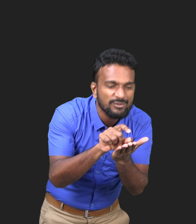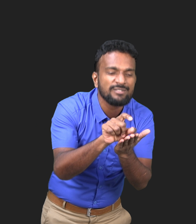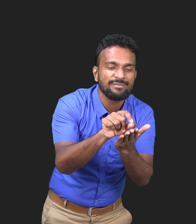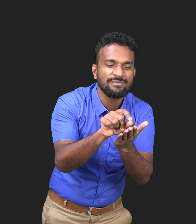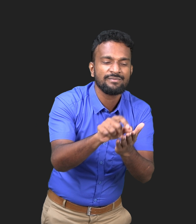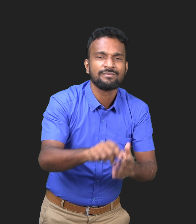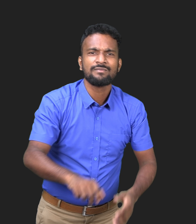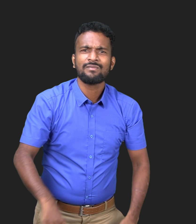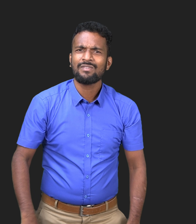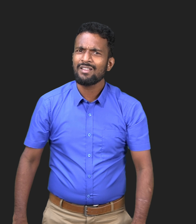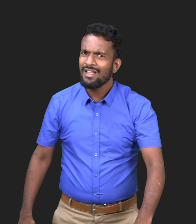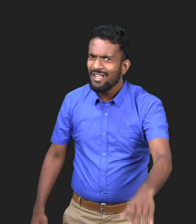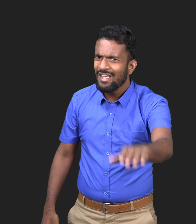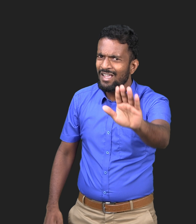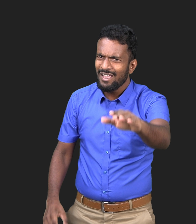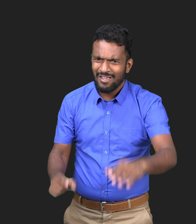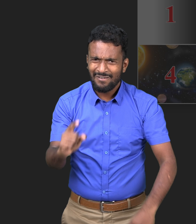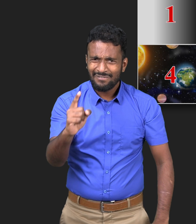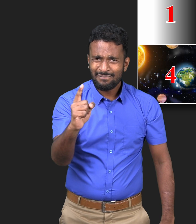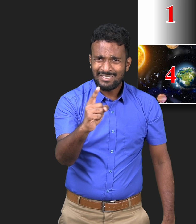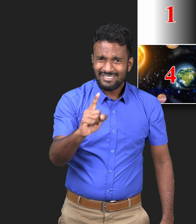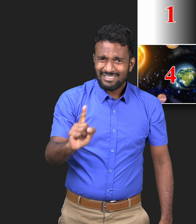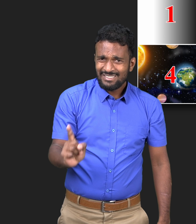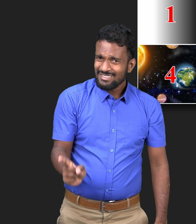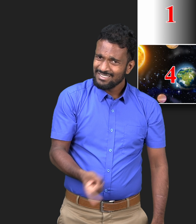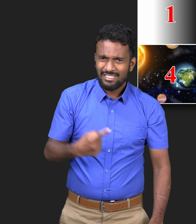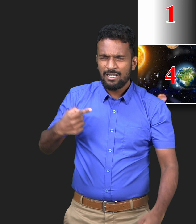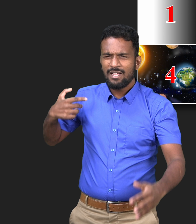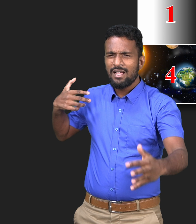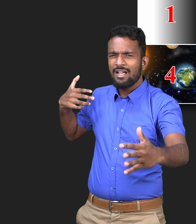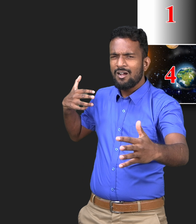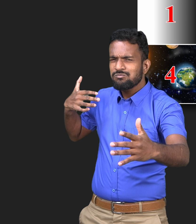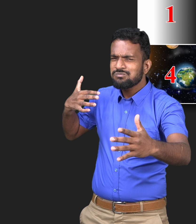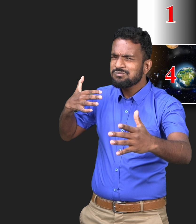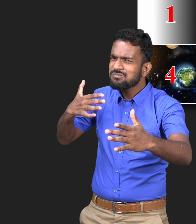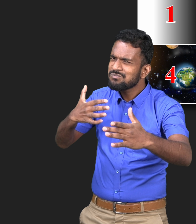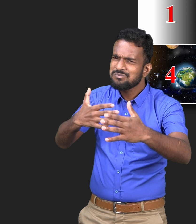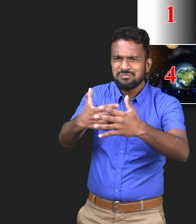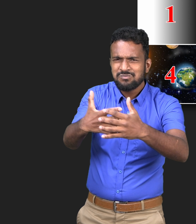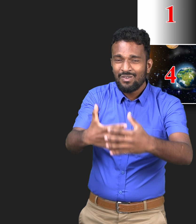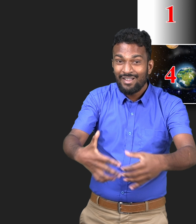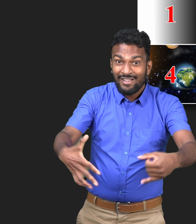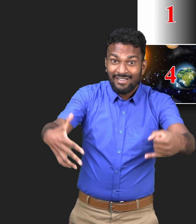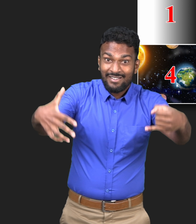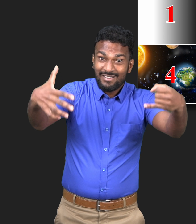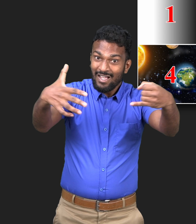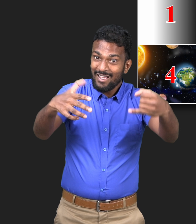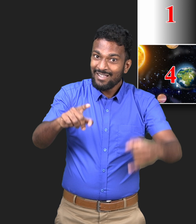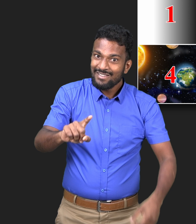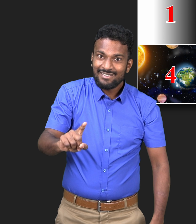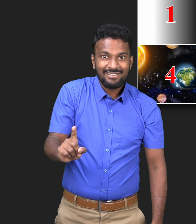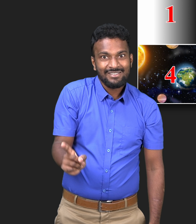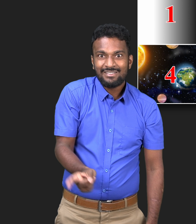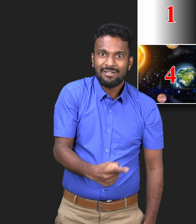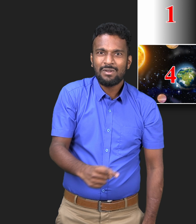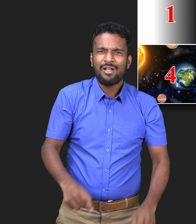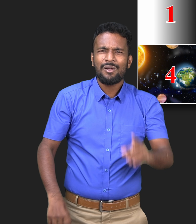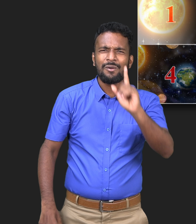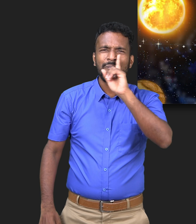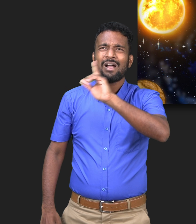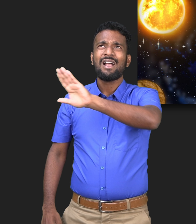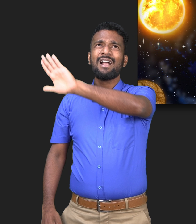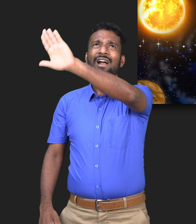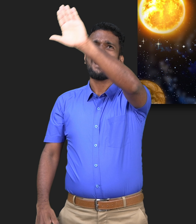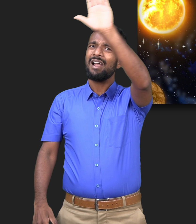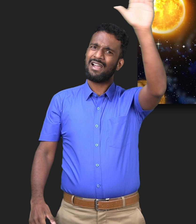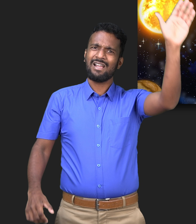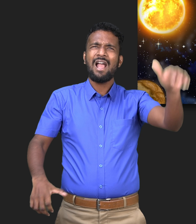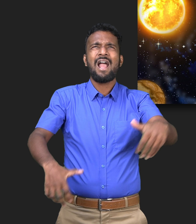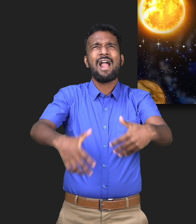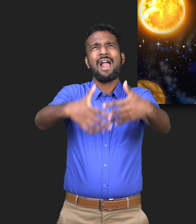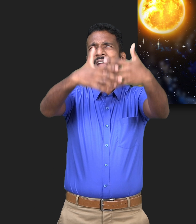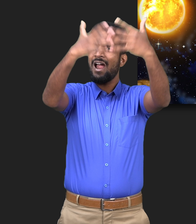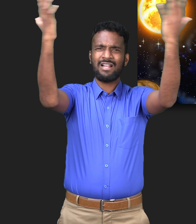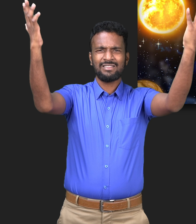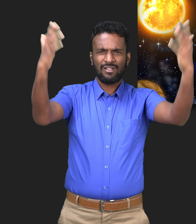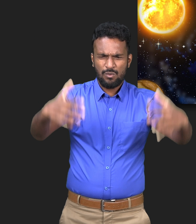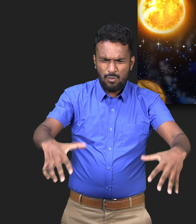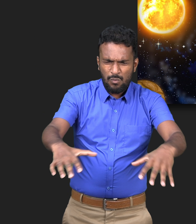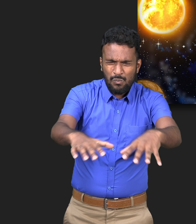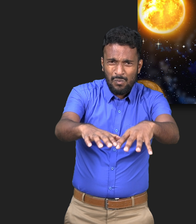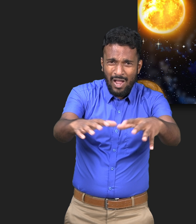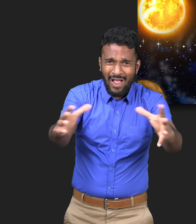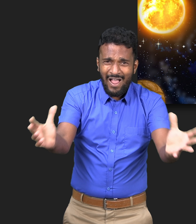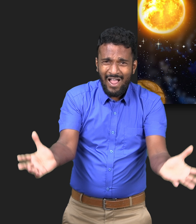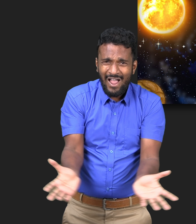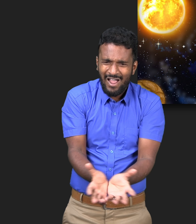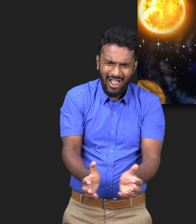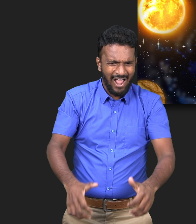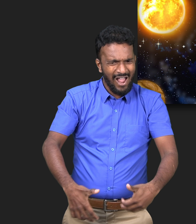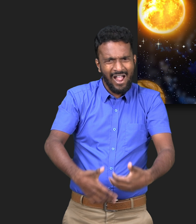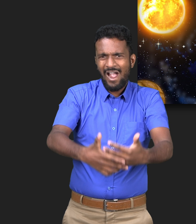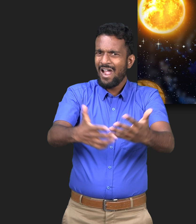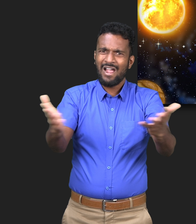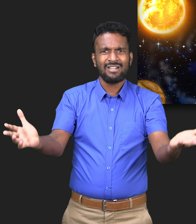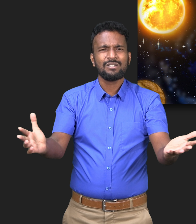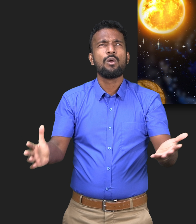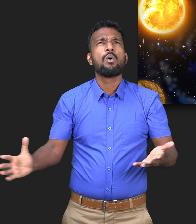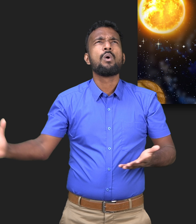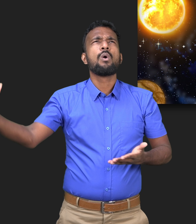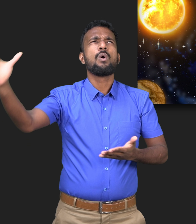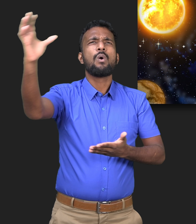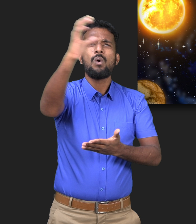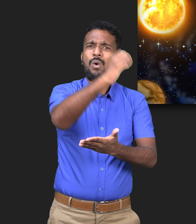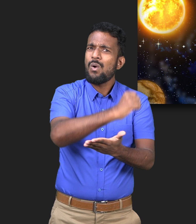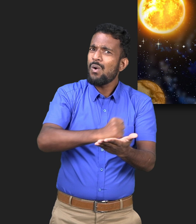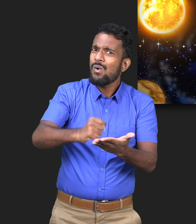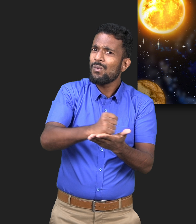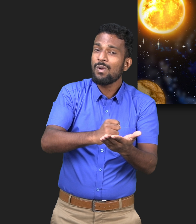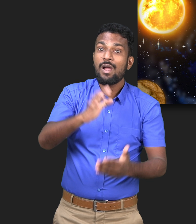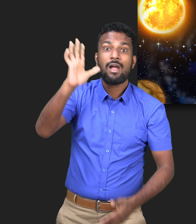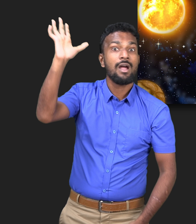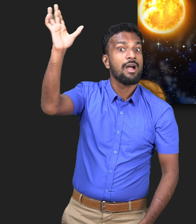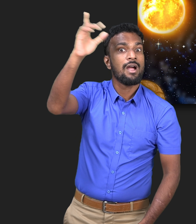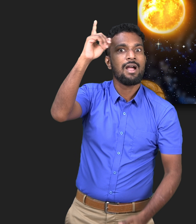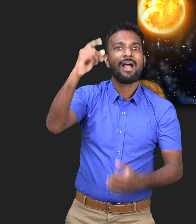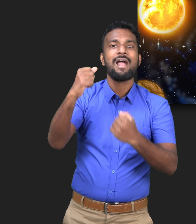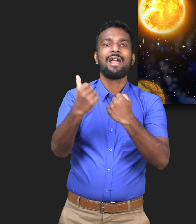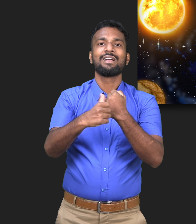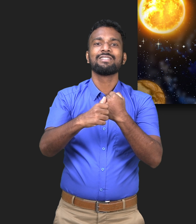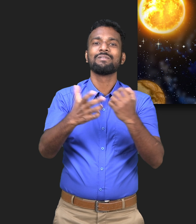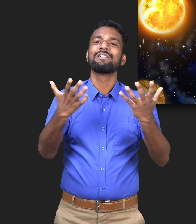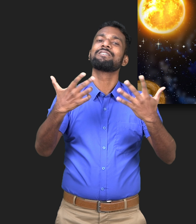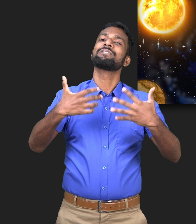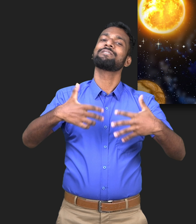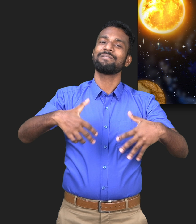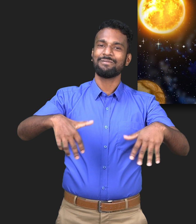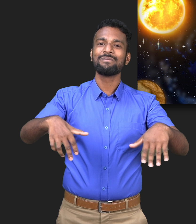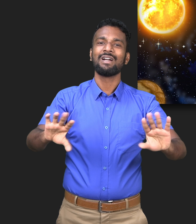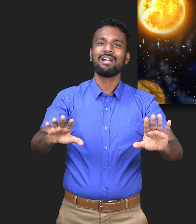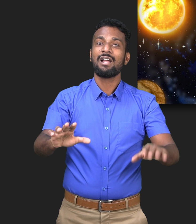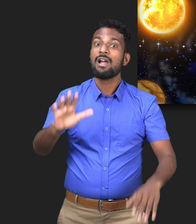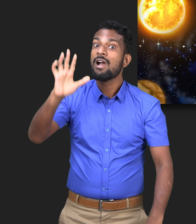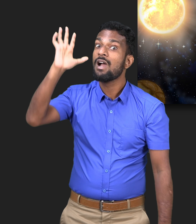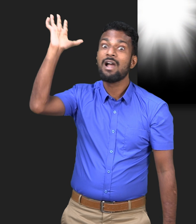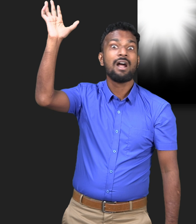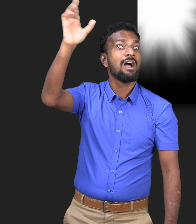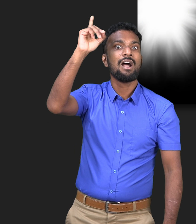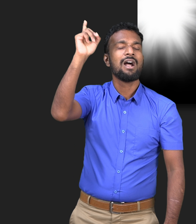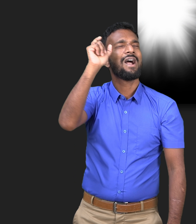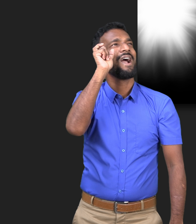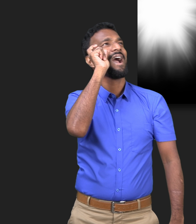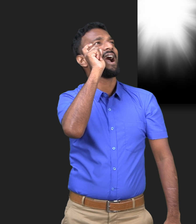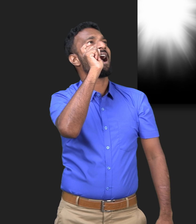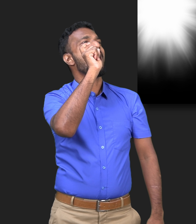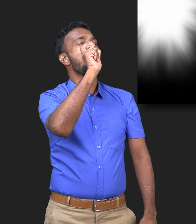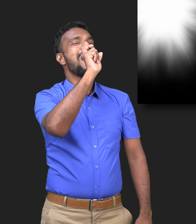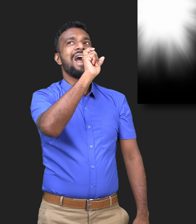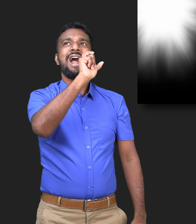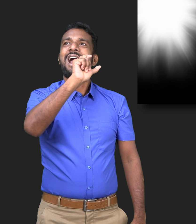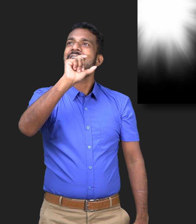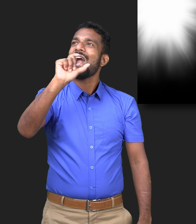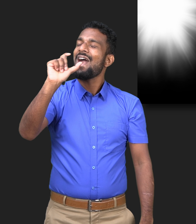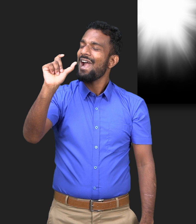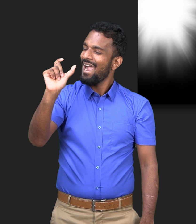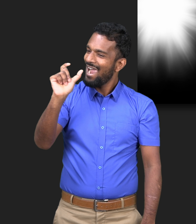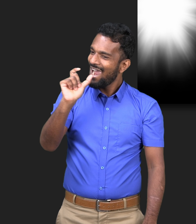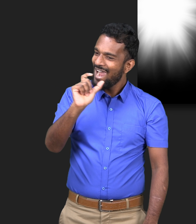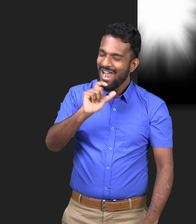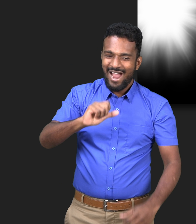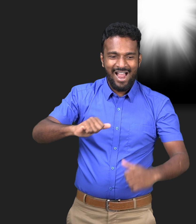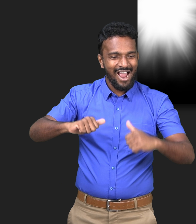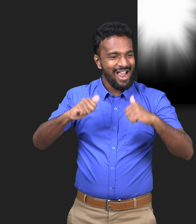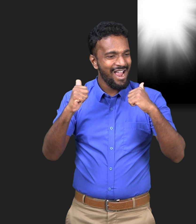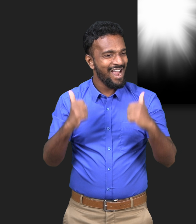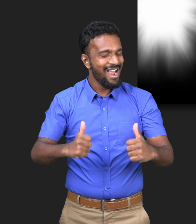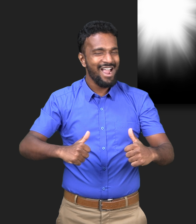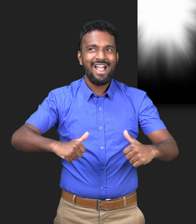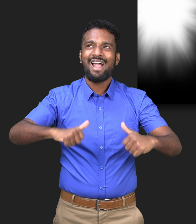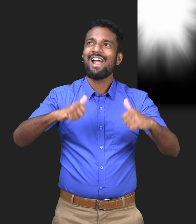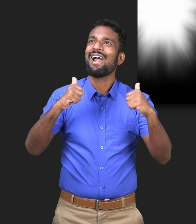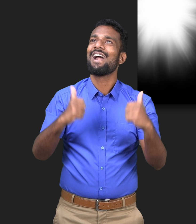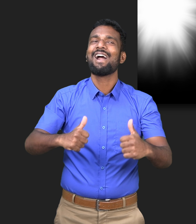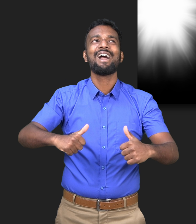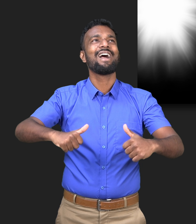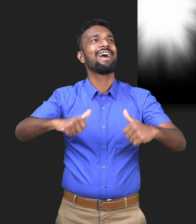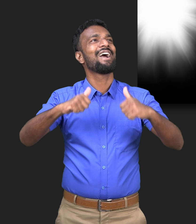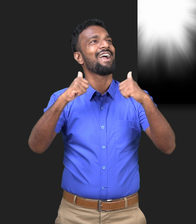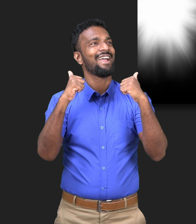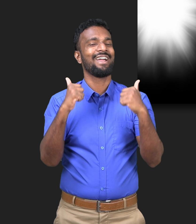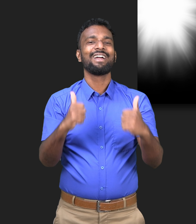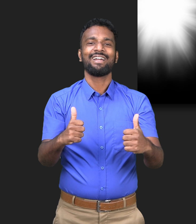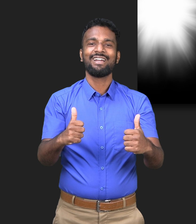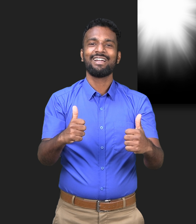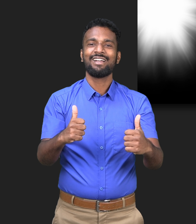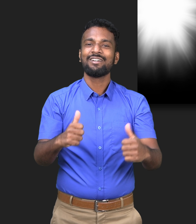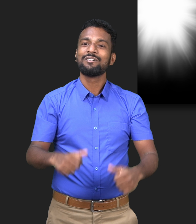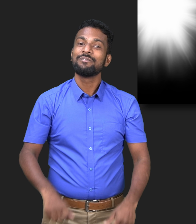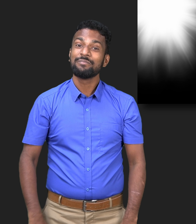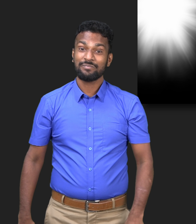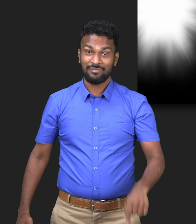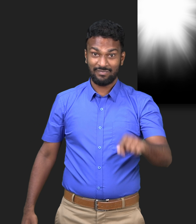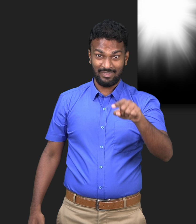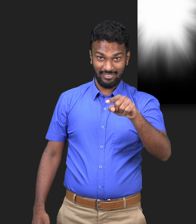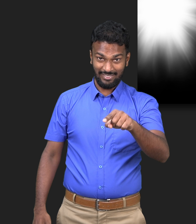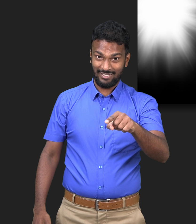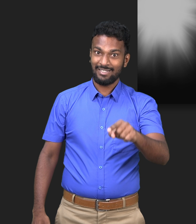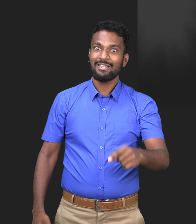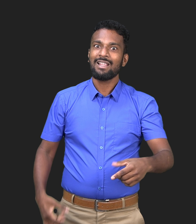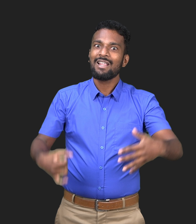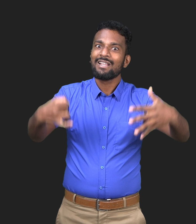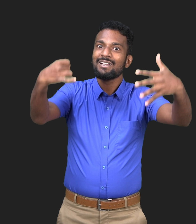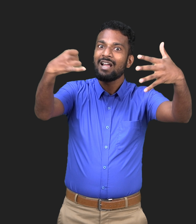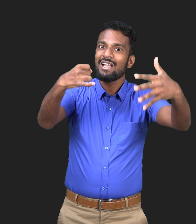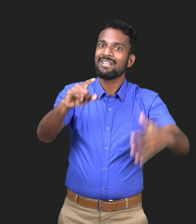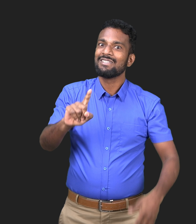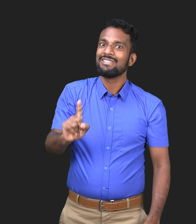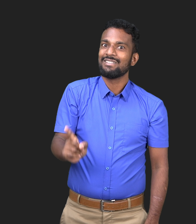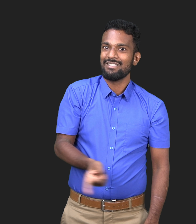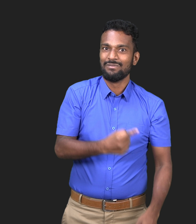And God looked upon all that He had made, and indeed, it was very good.